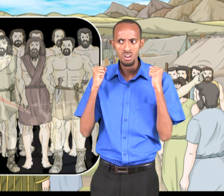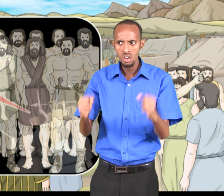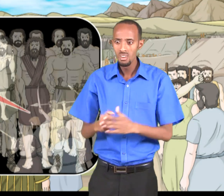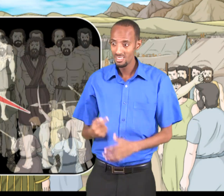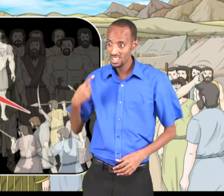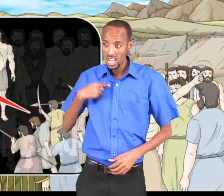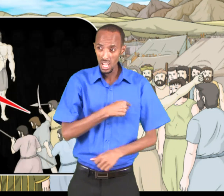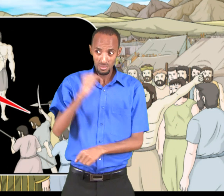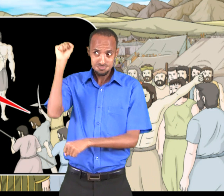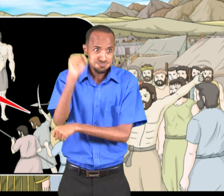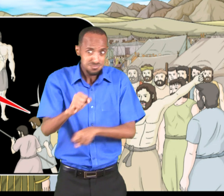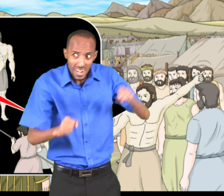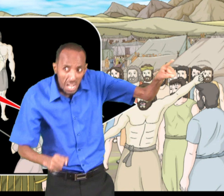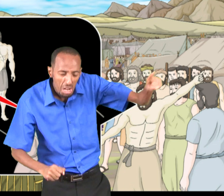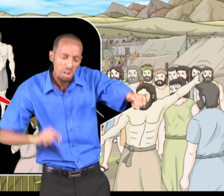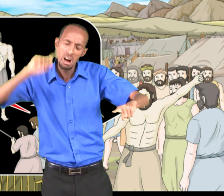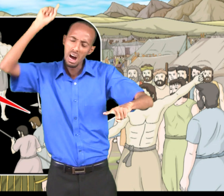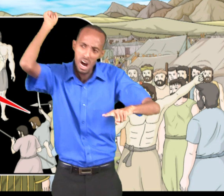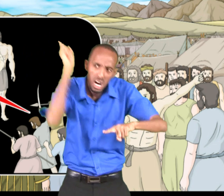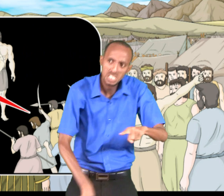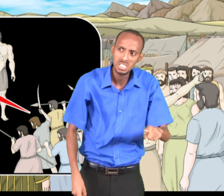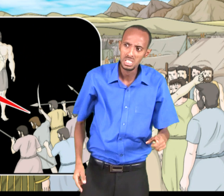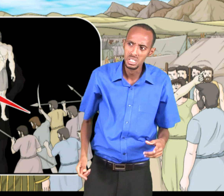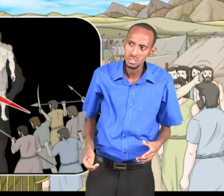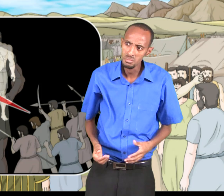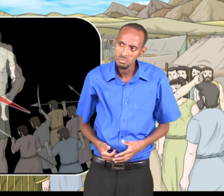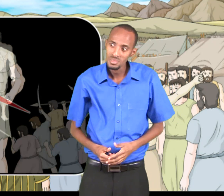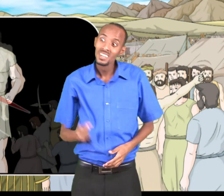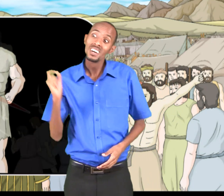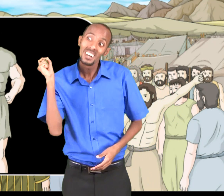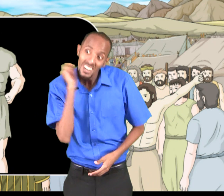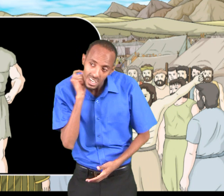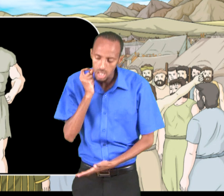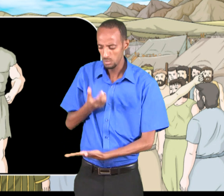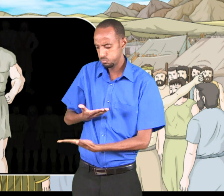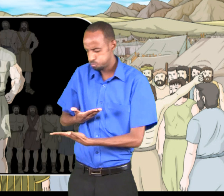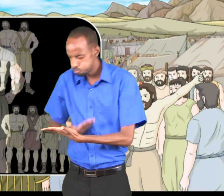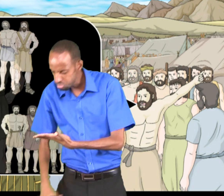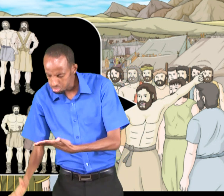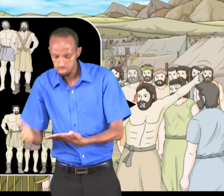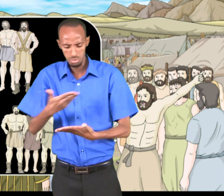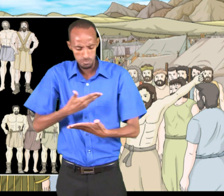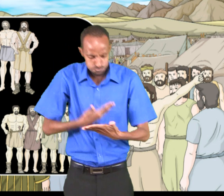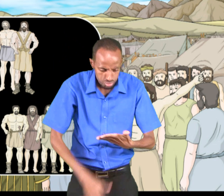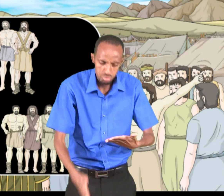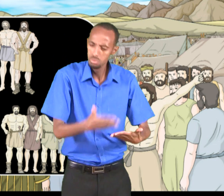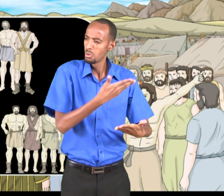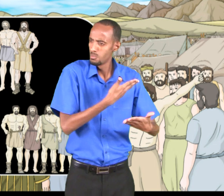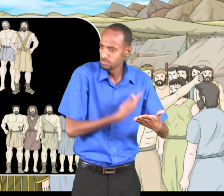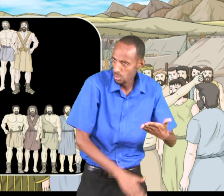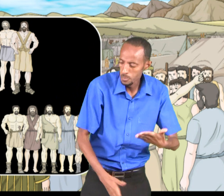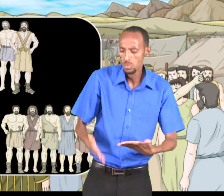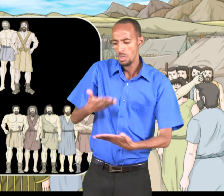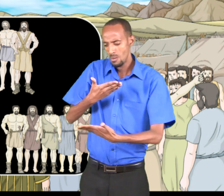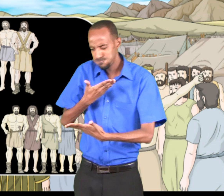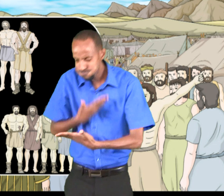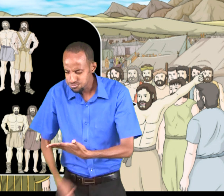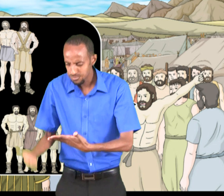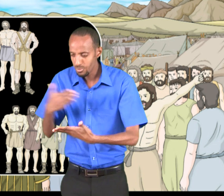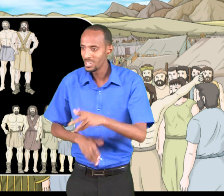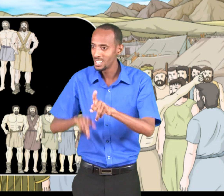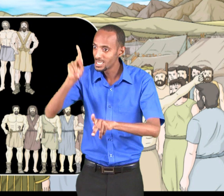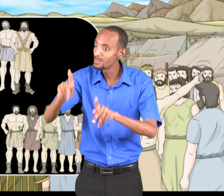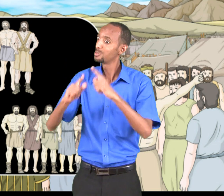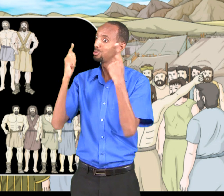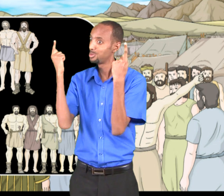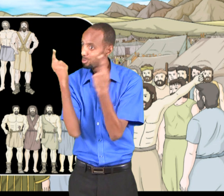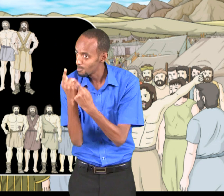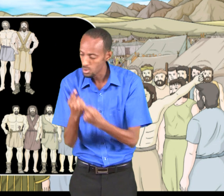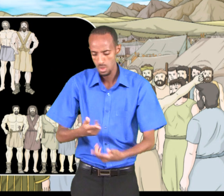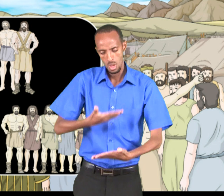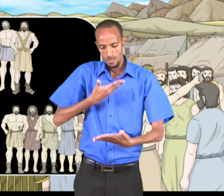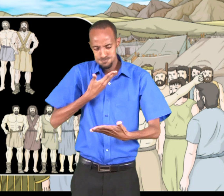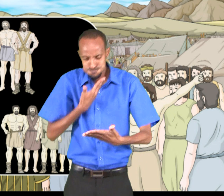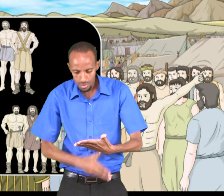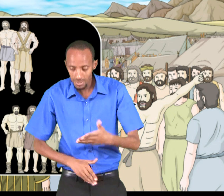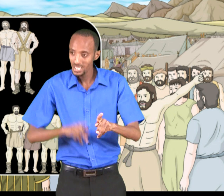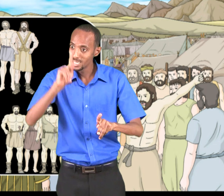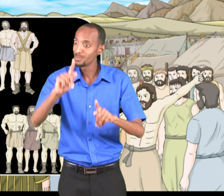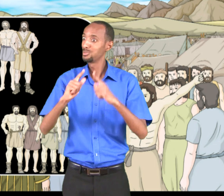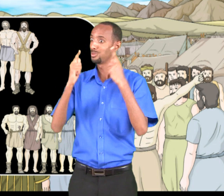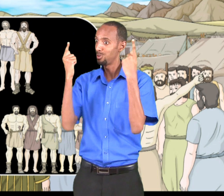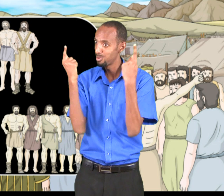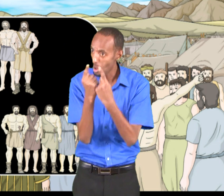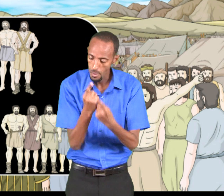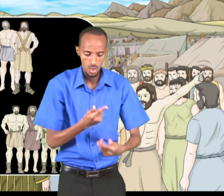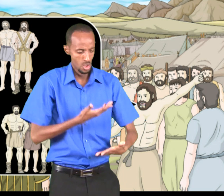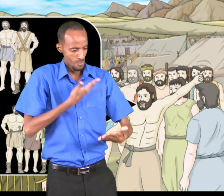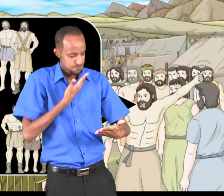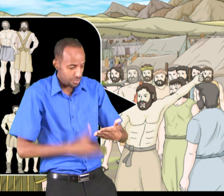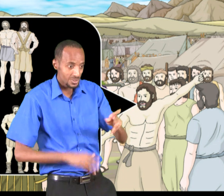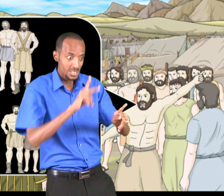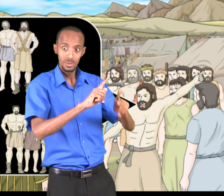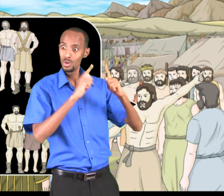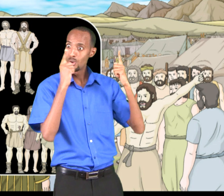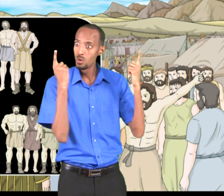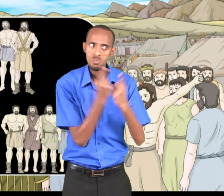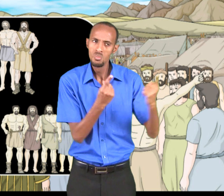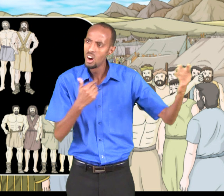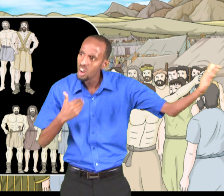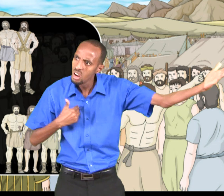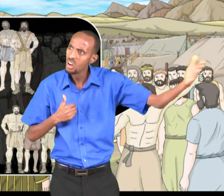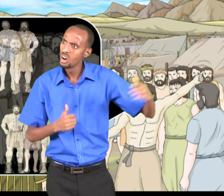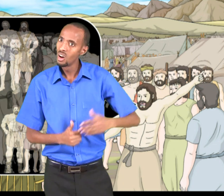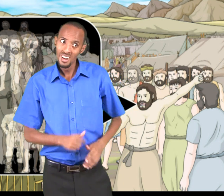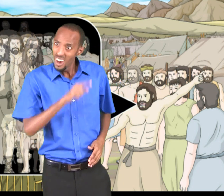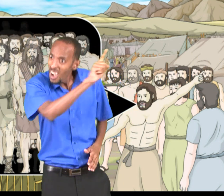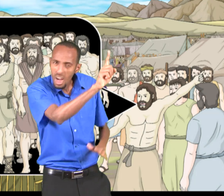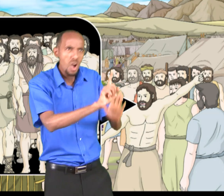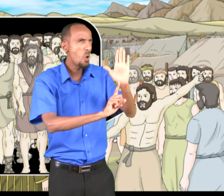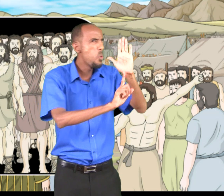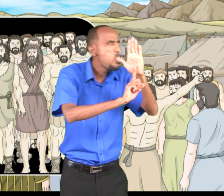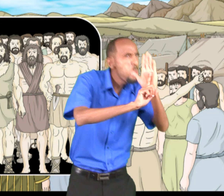But the men who had gone up with him replied, “We cannot go up against the people, for they are stronger than we are!”